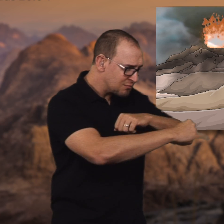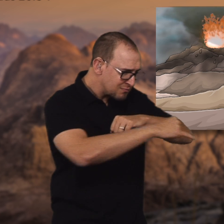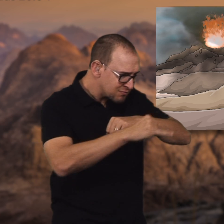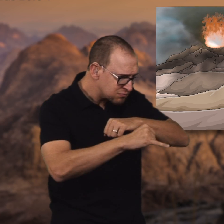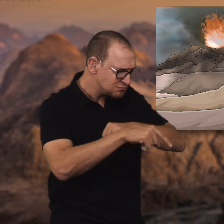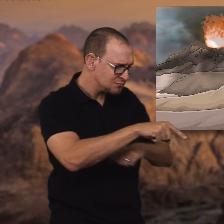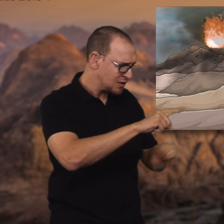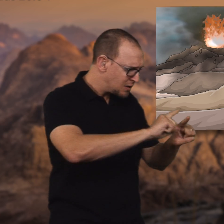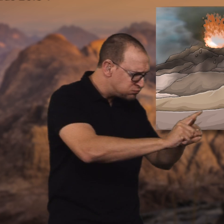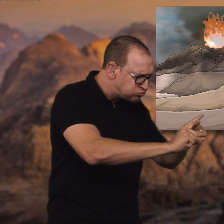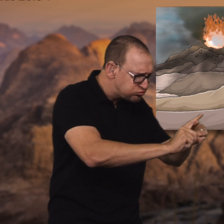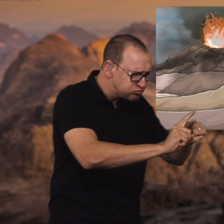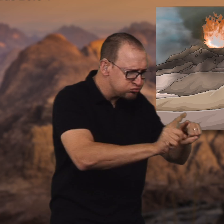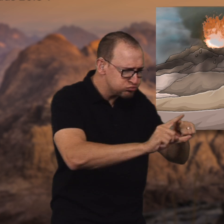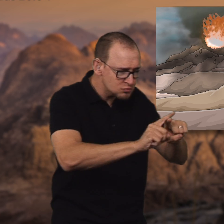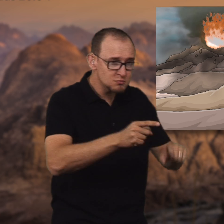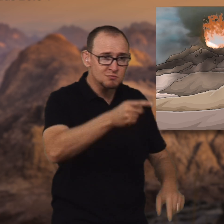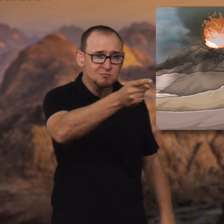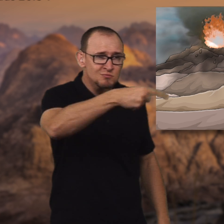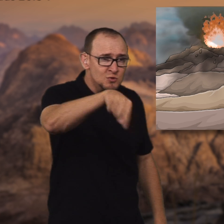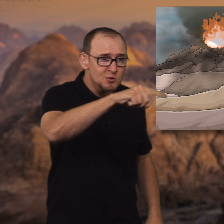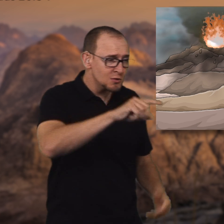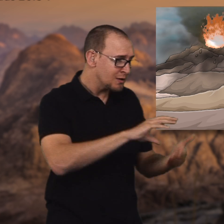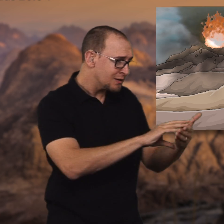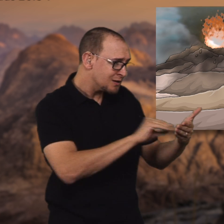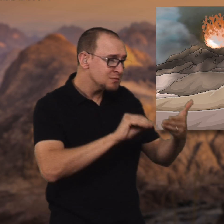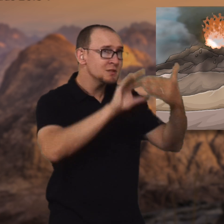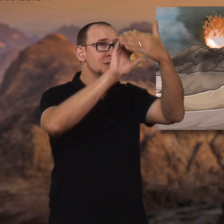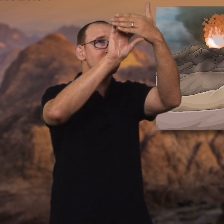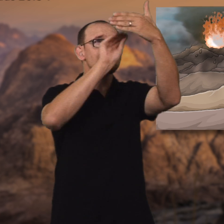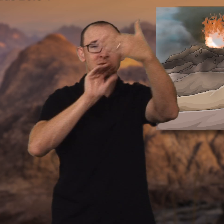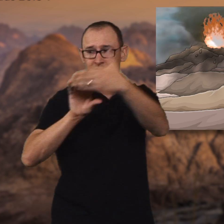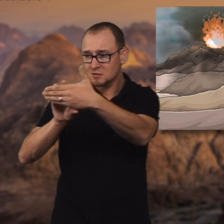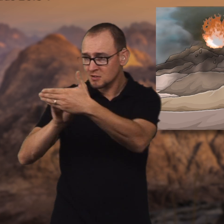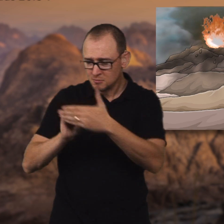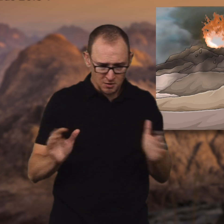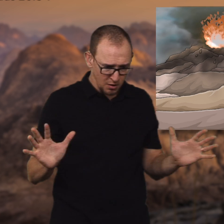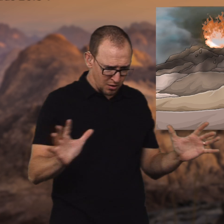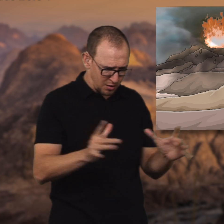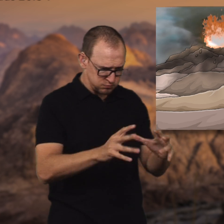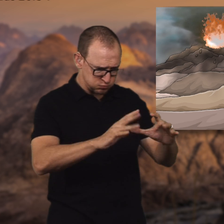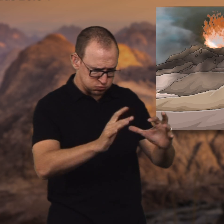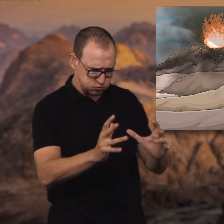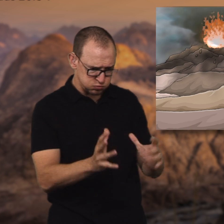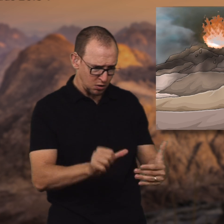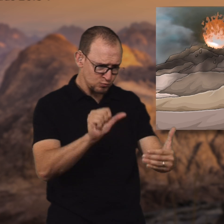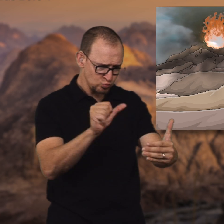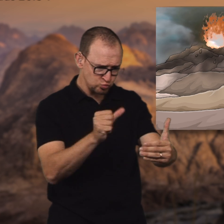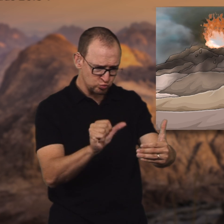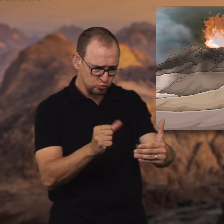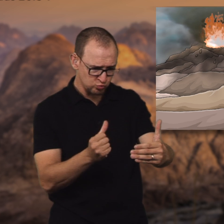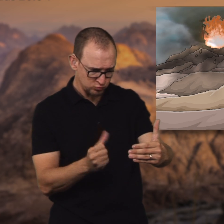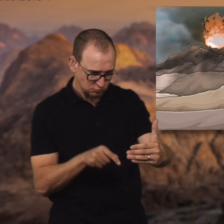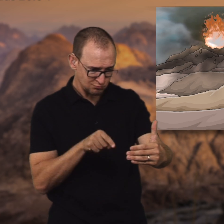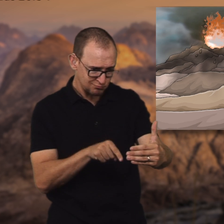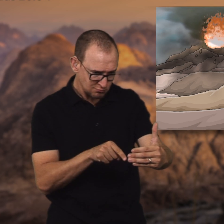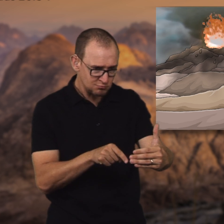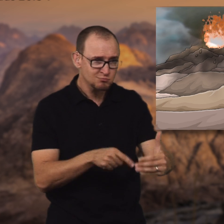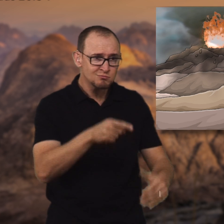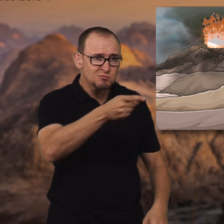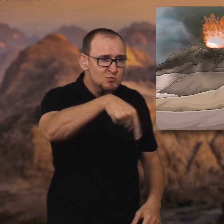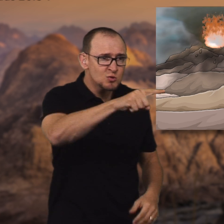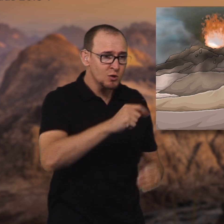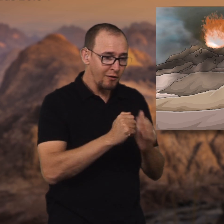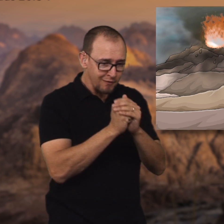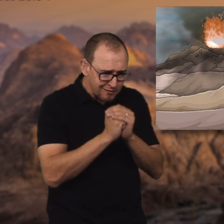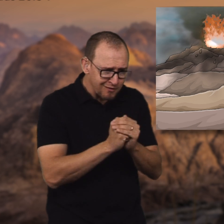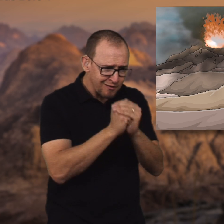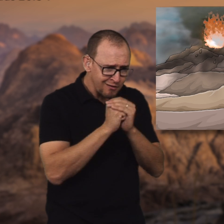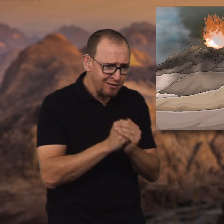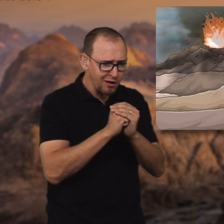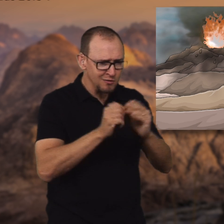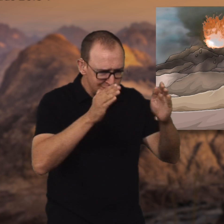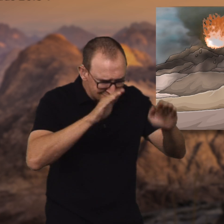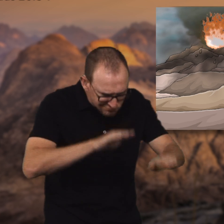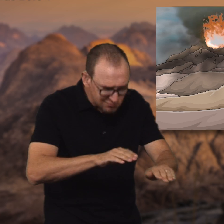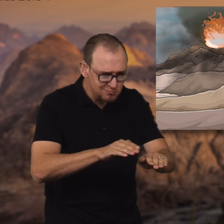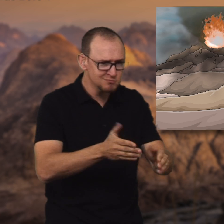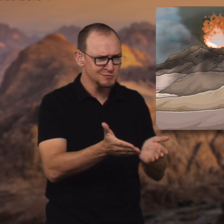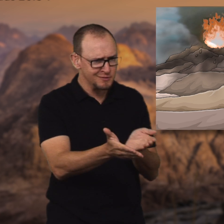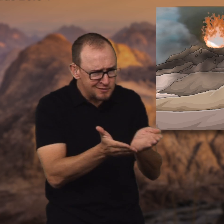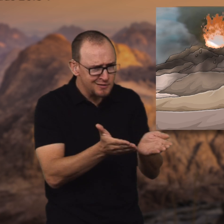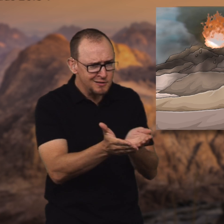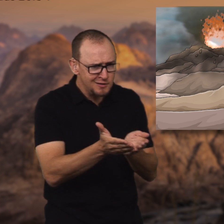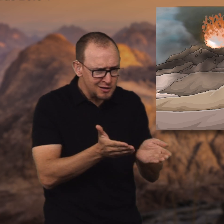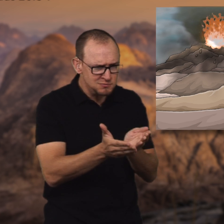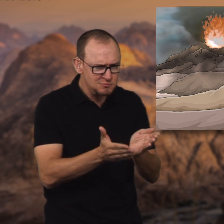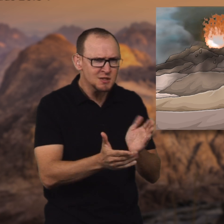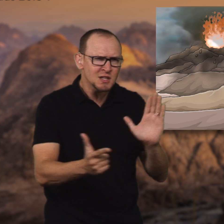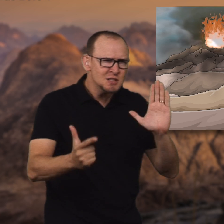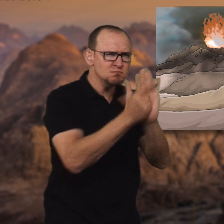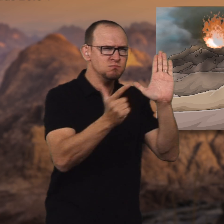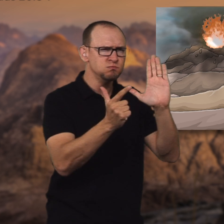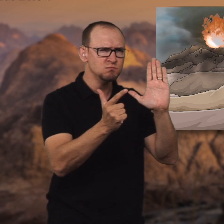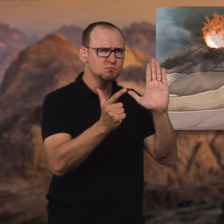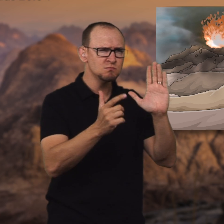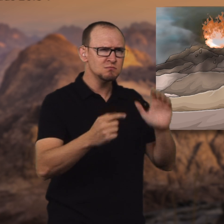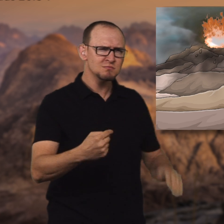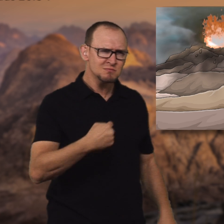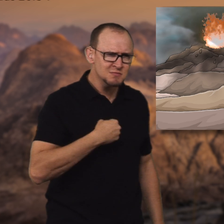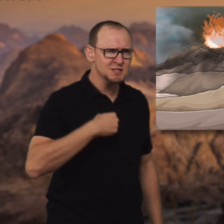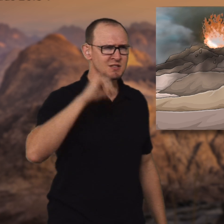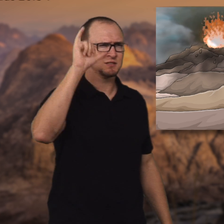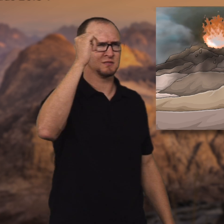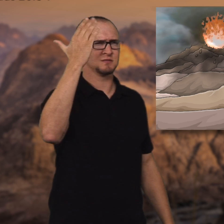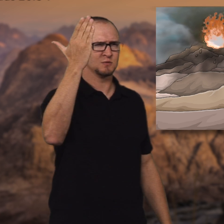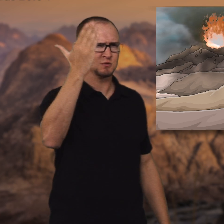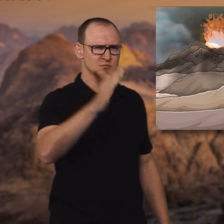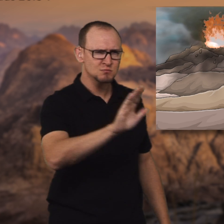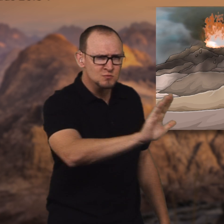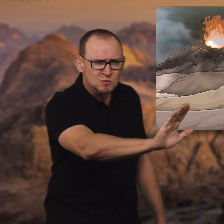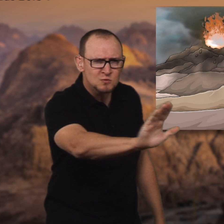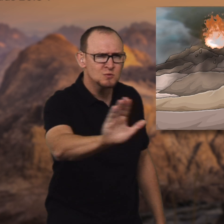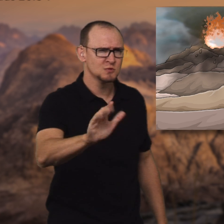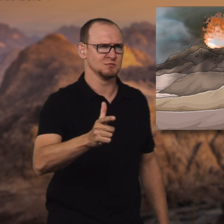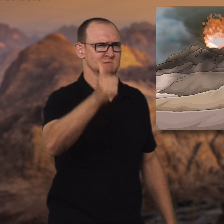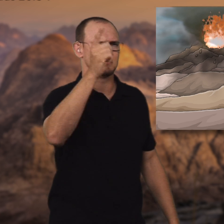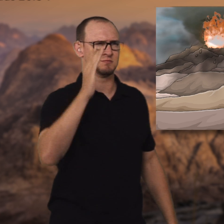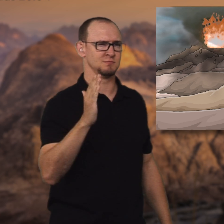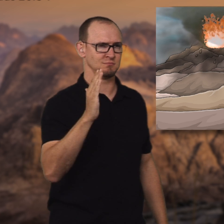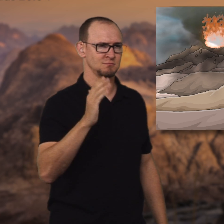You shall not bow down to them or worship them;